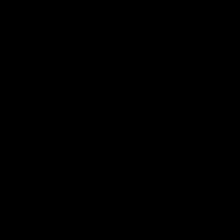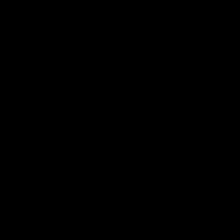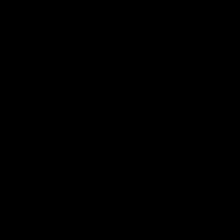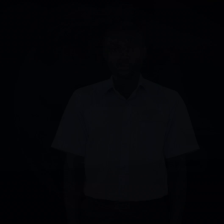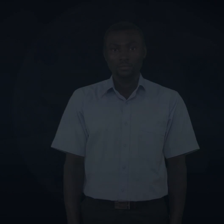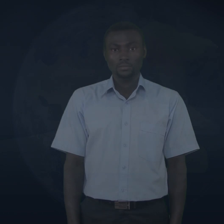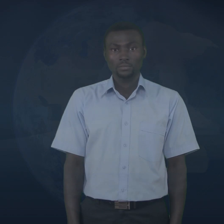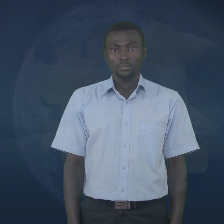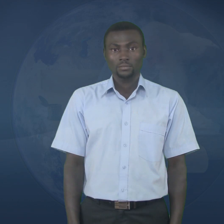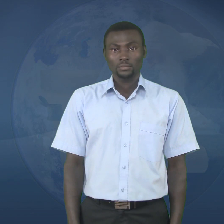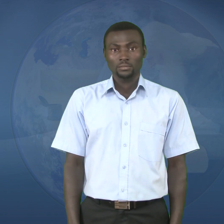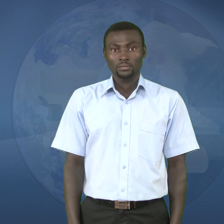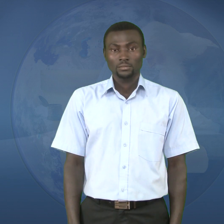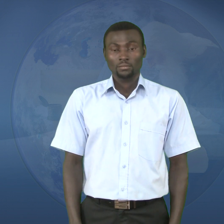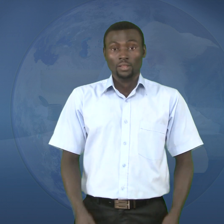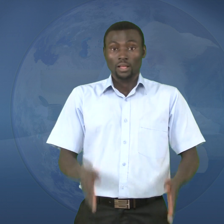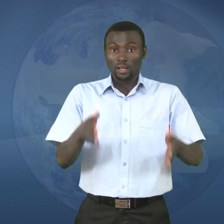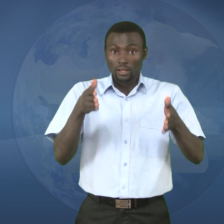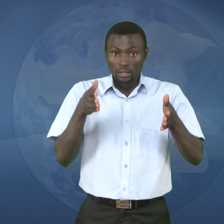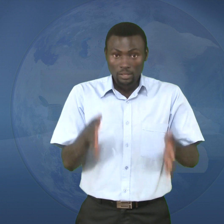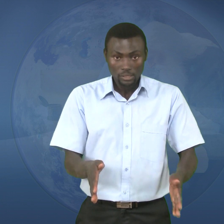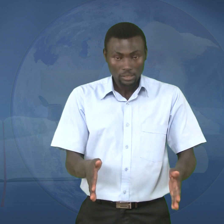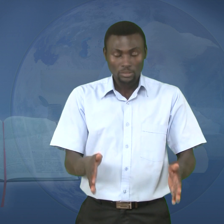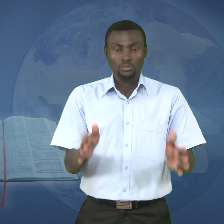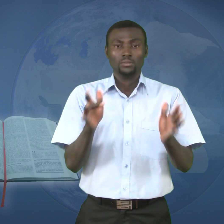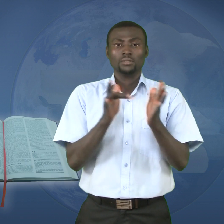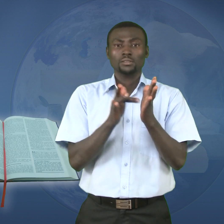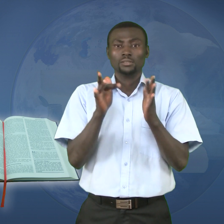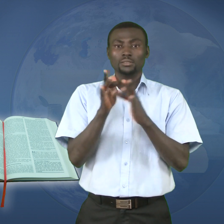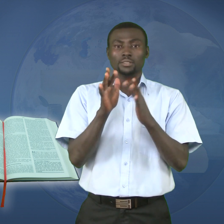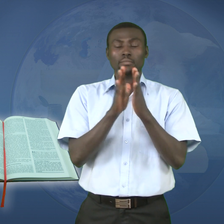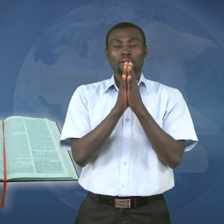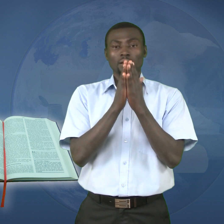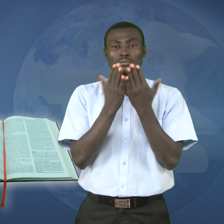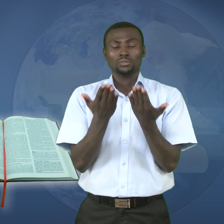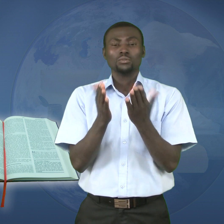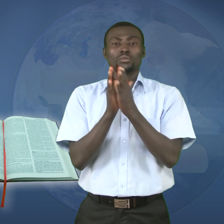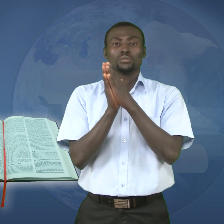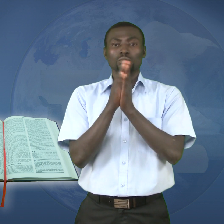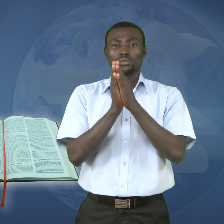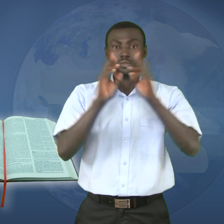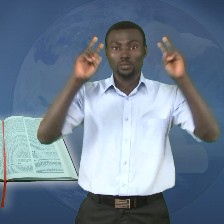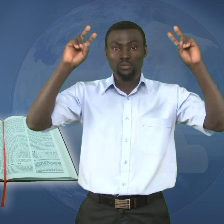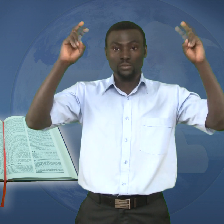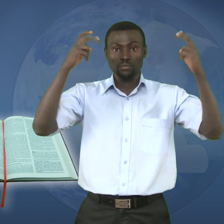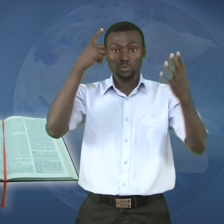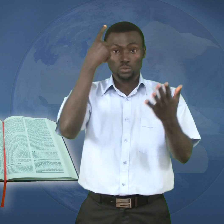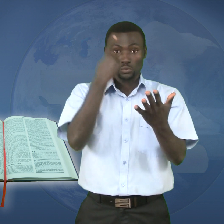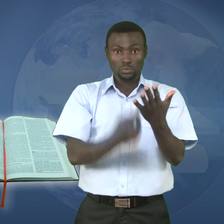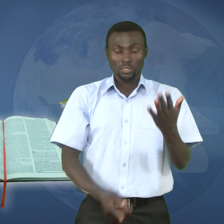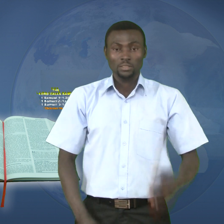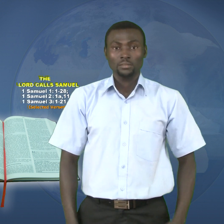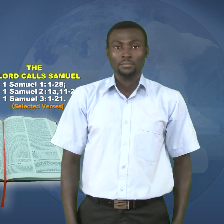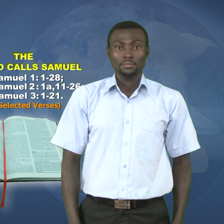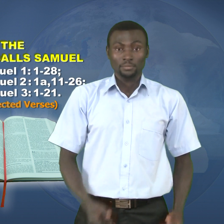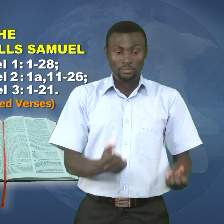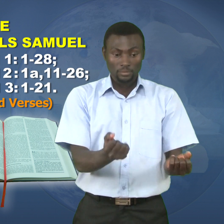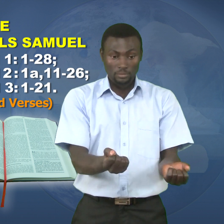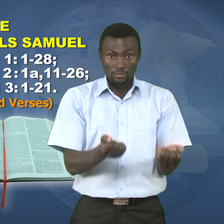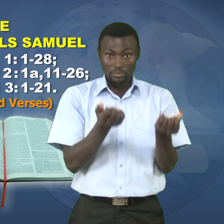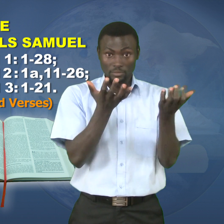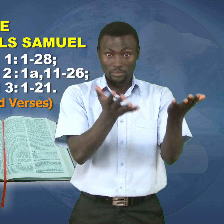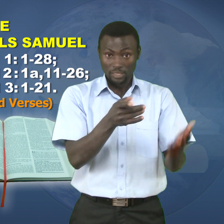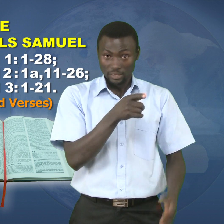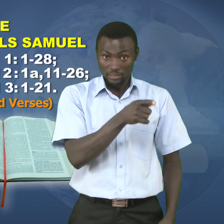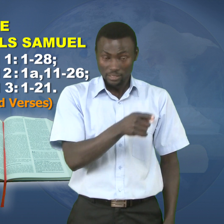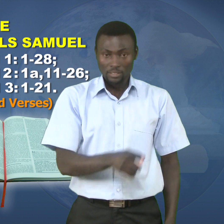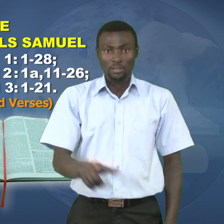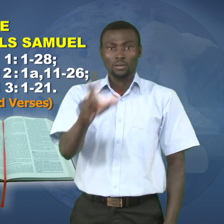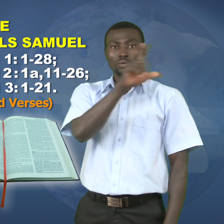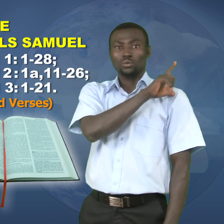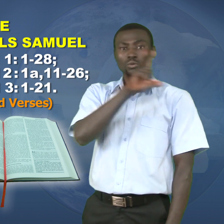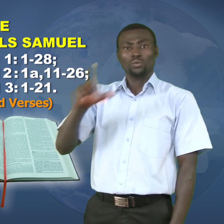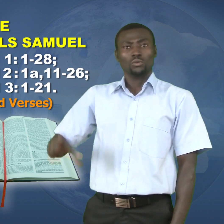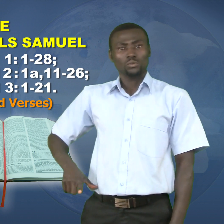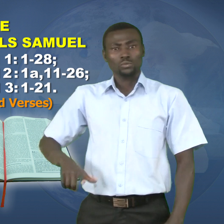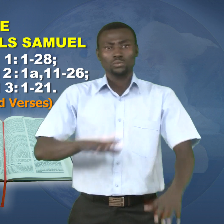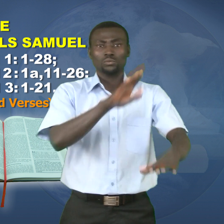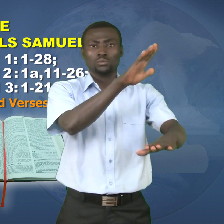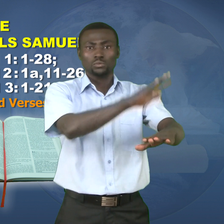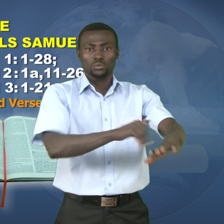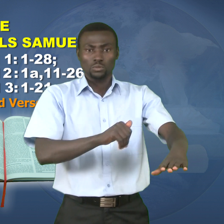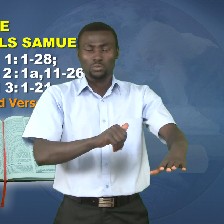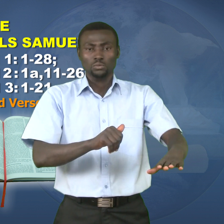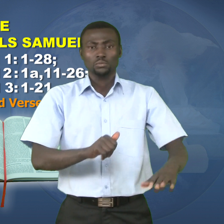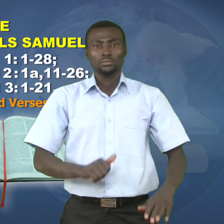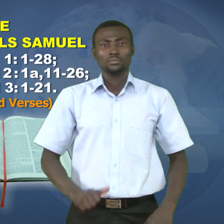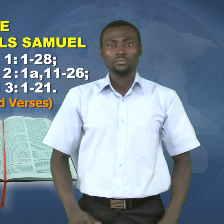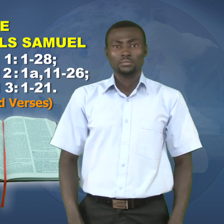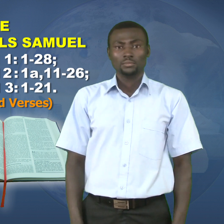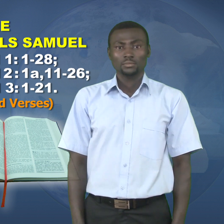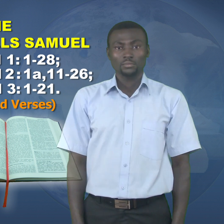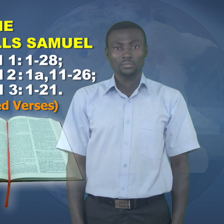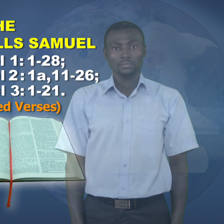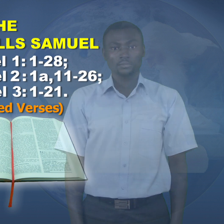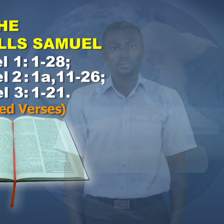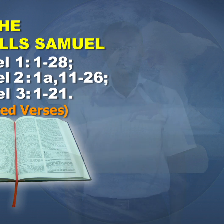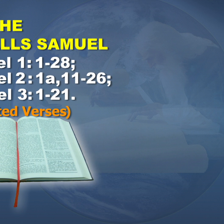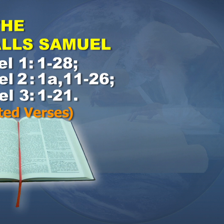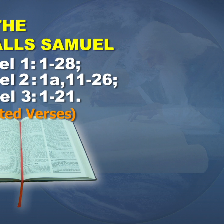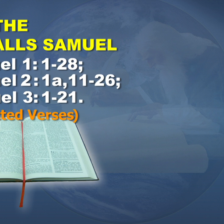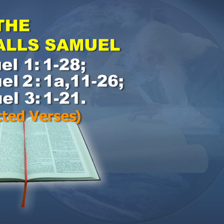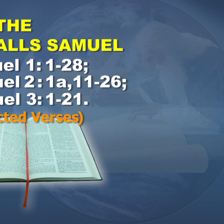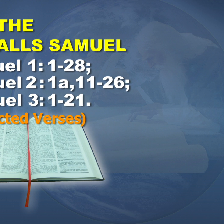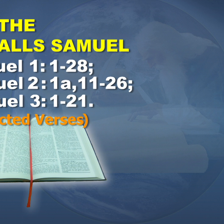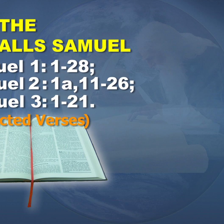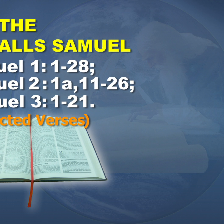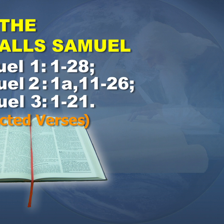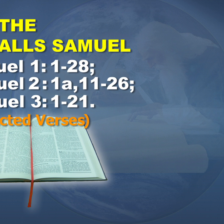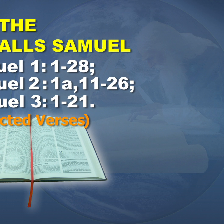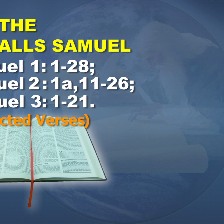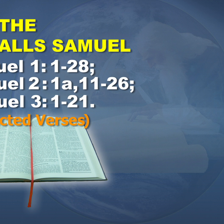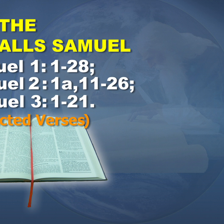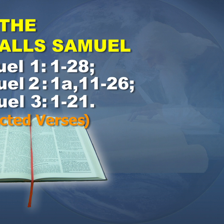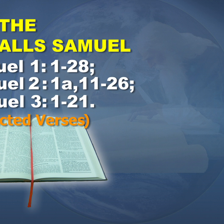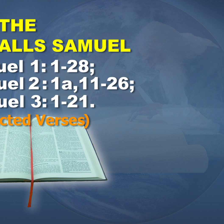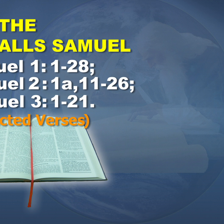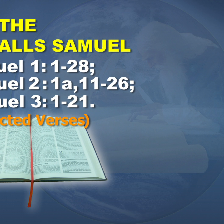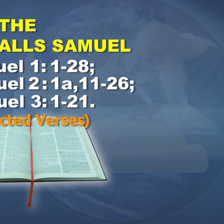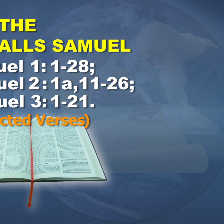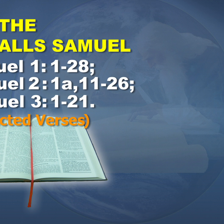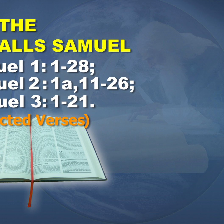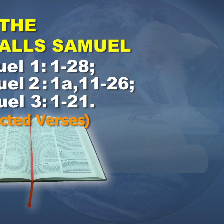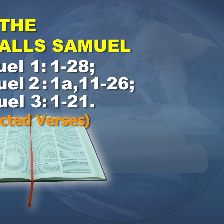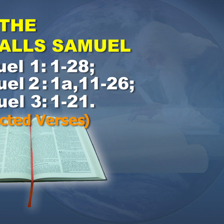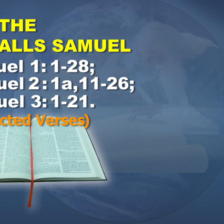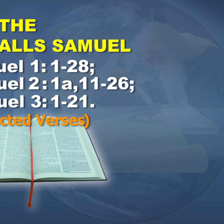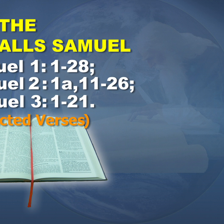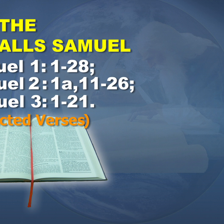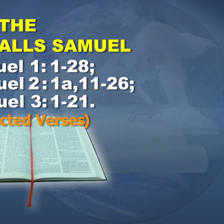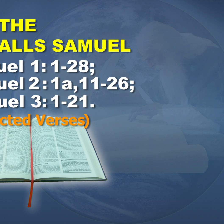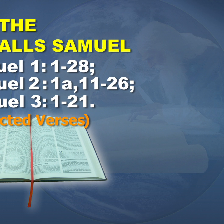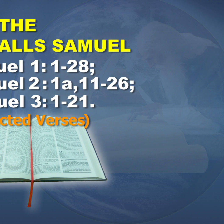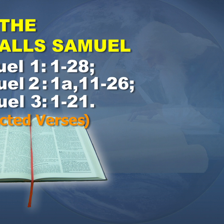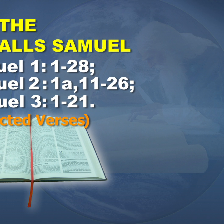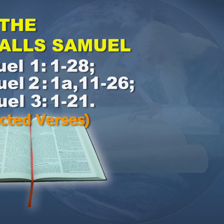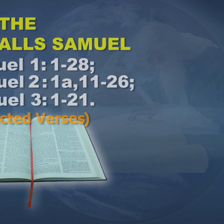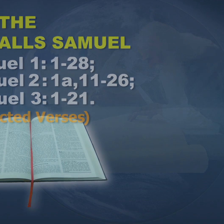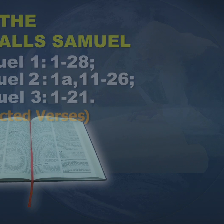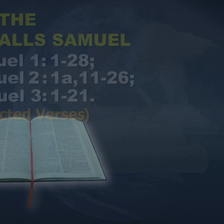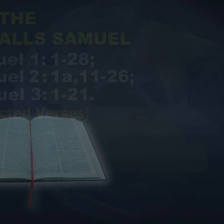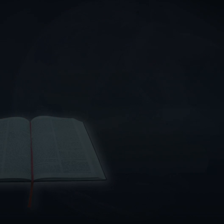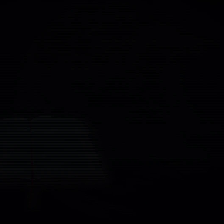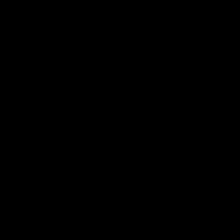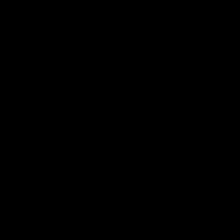The Lord calls Samuel